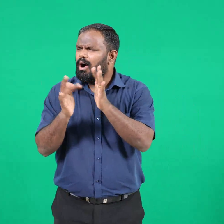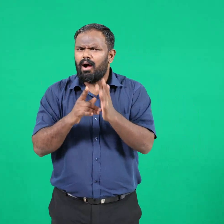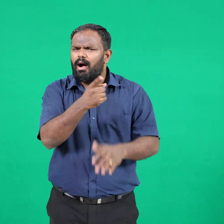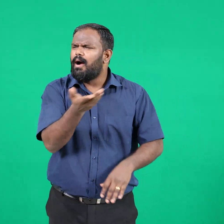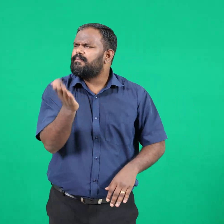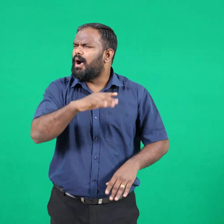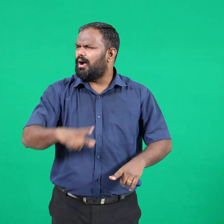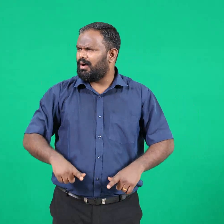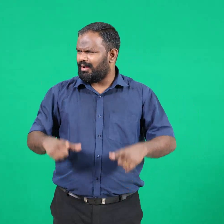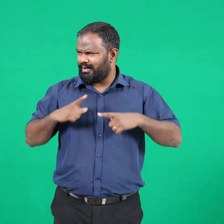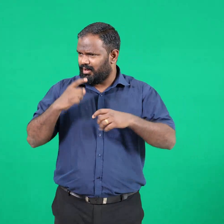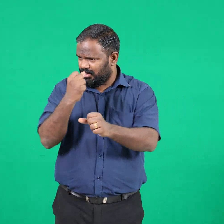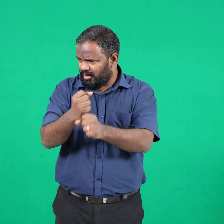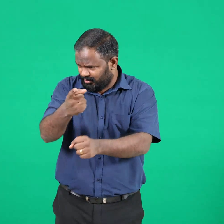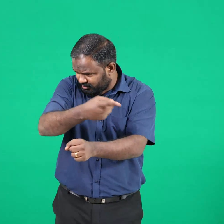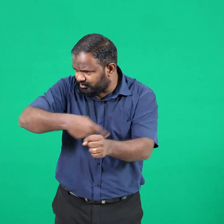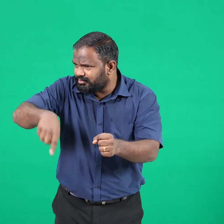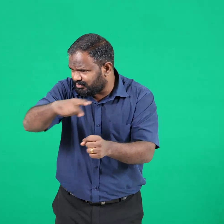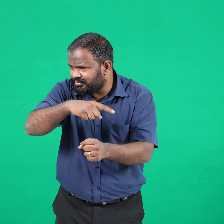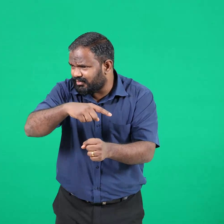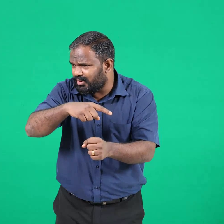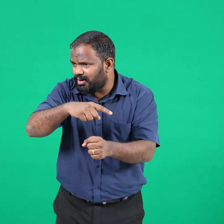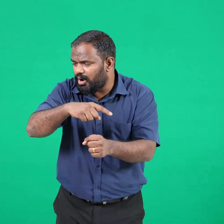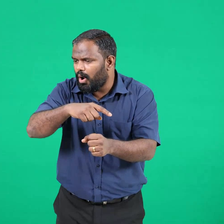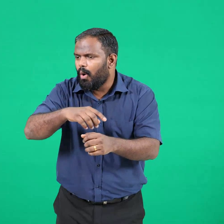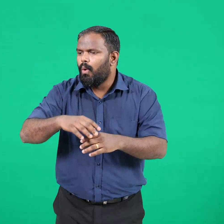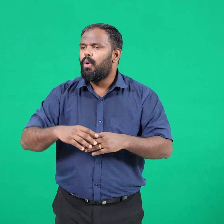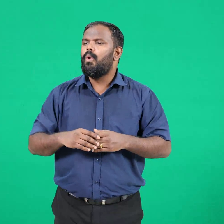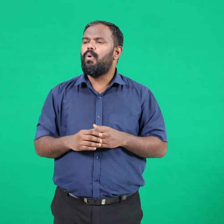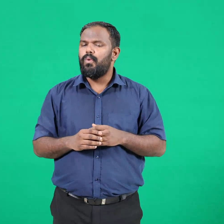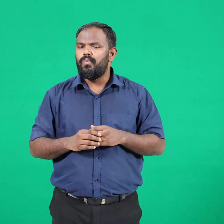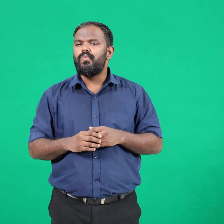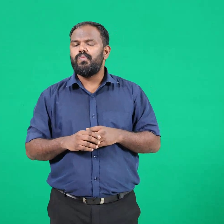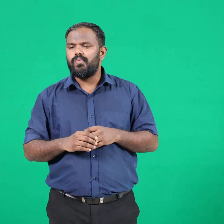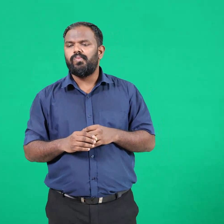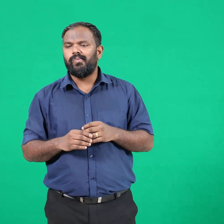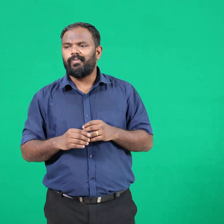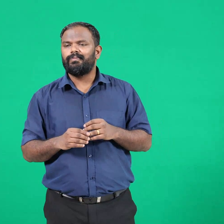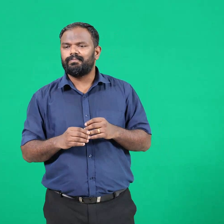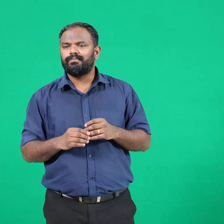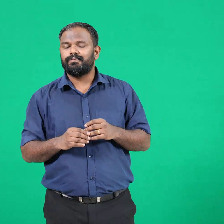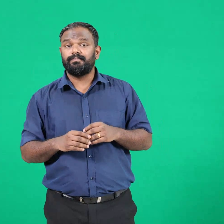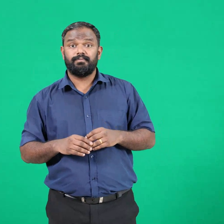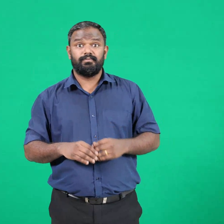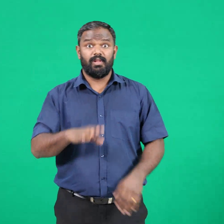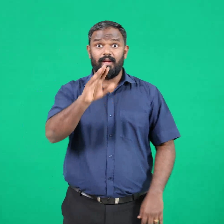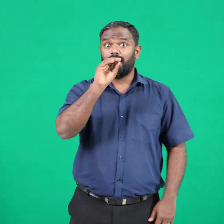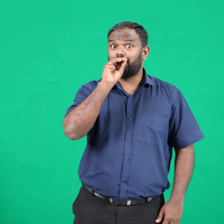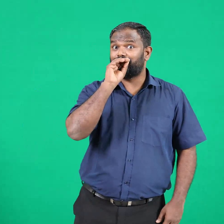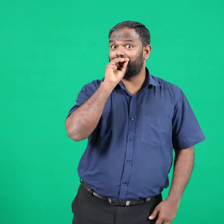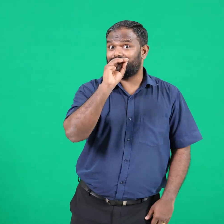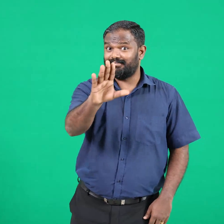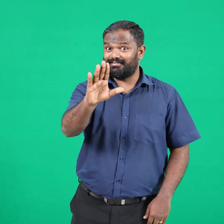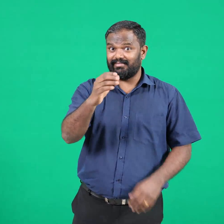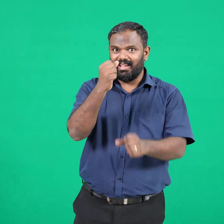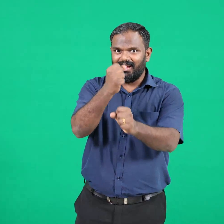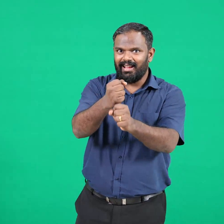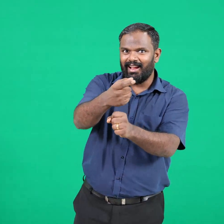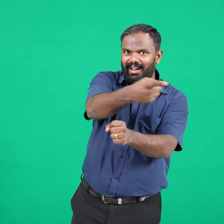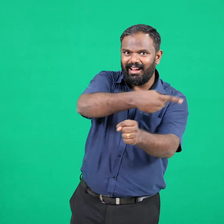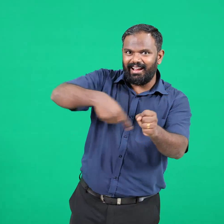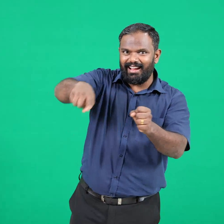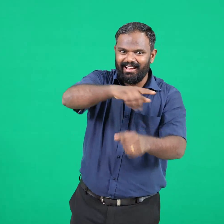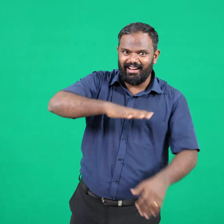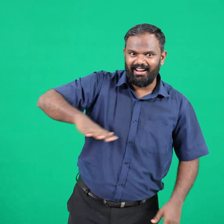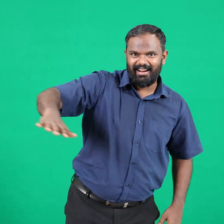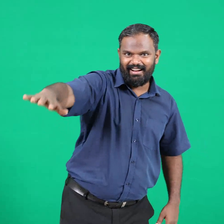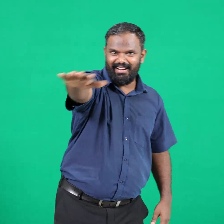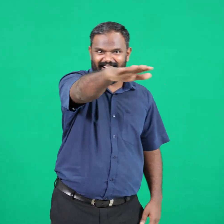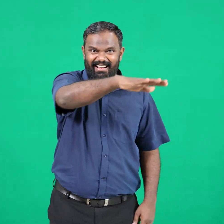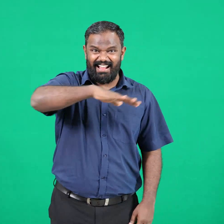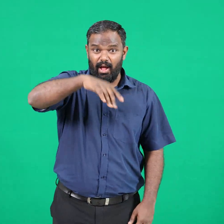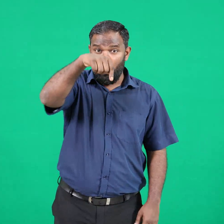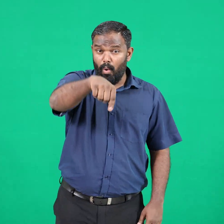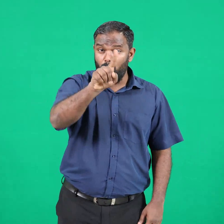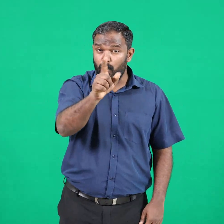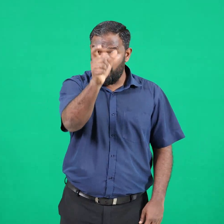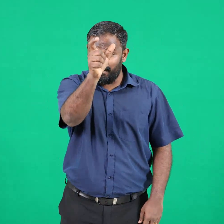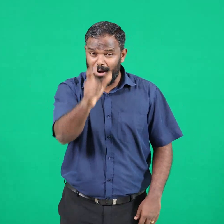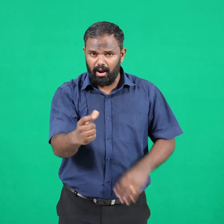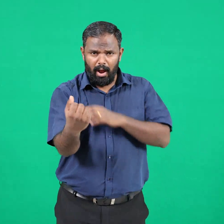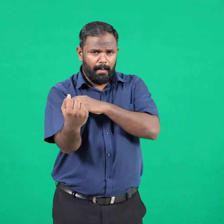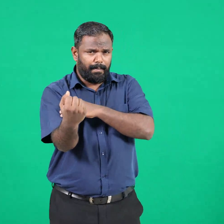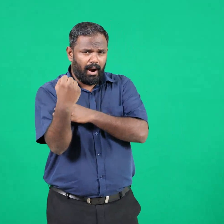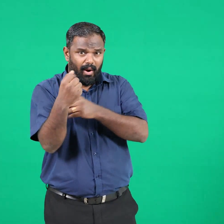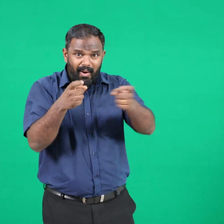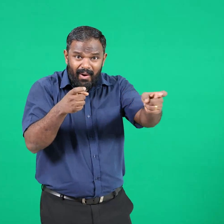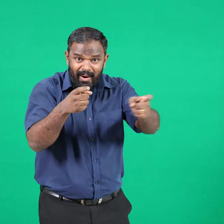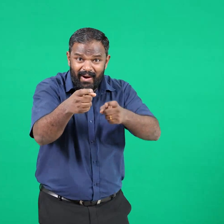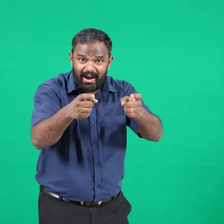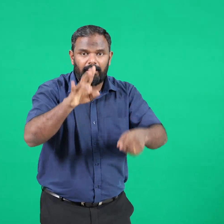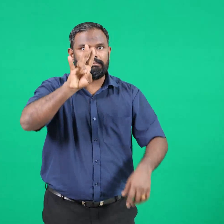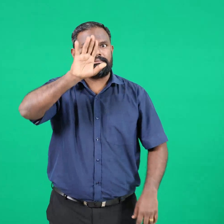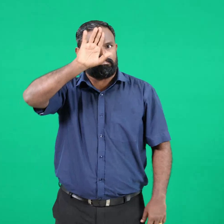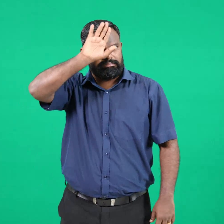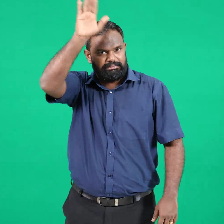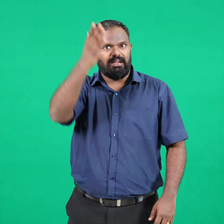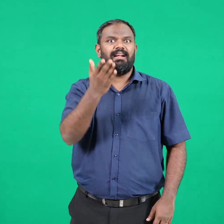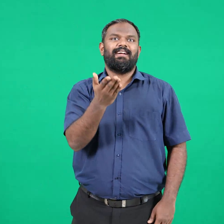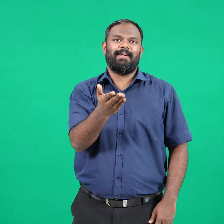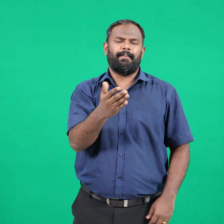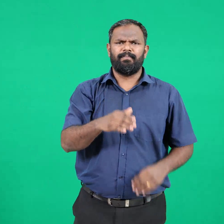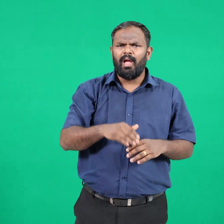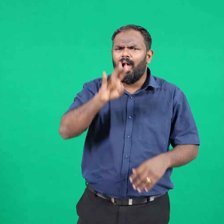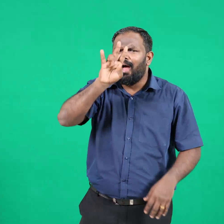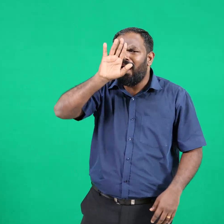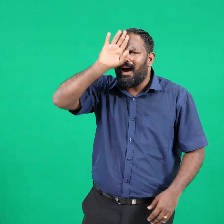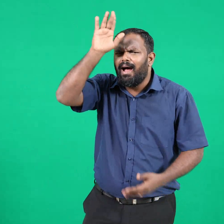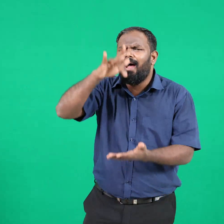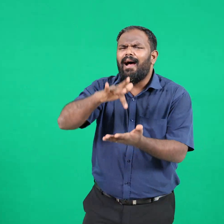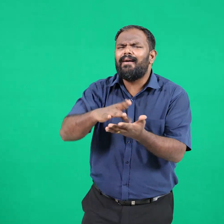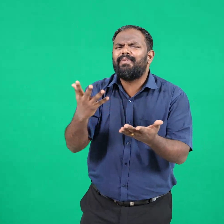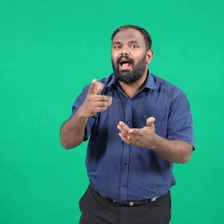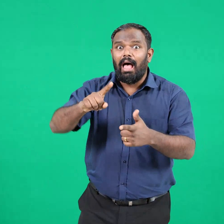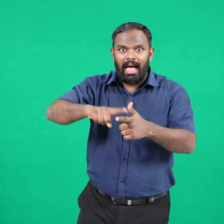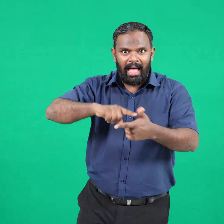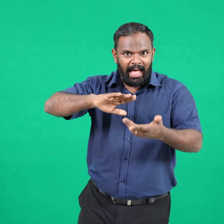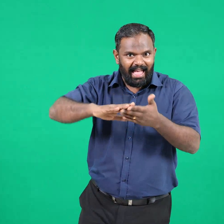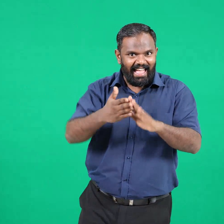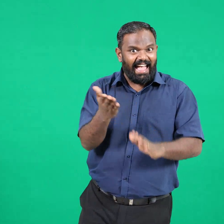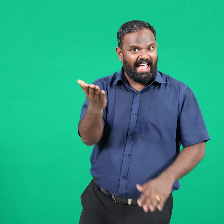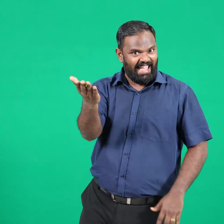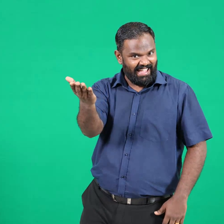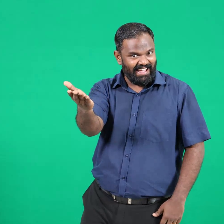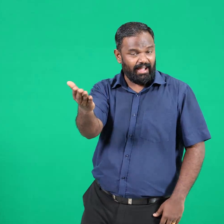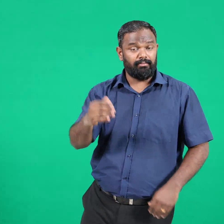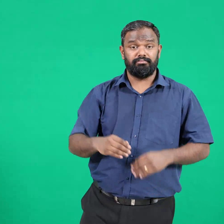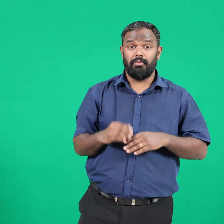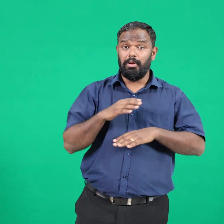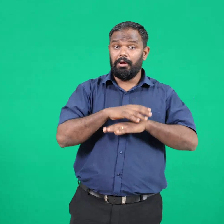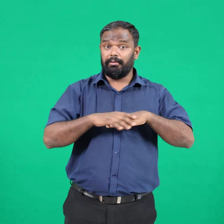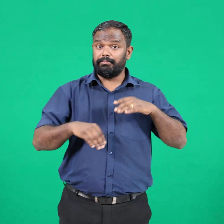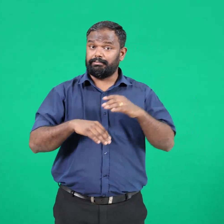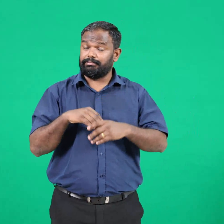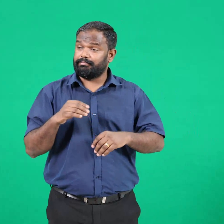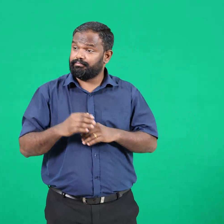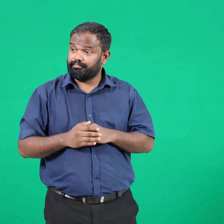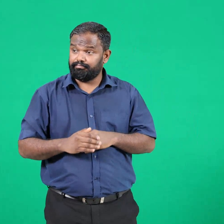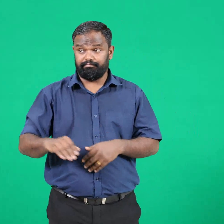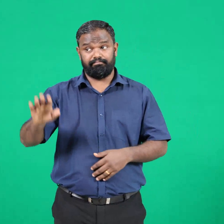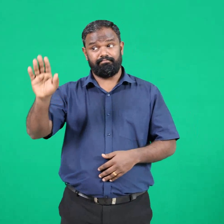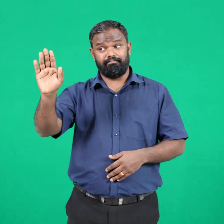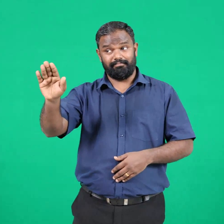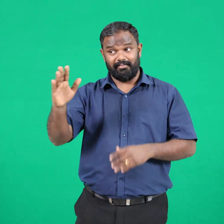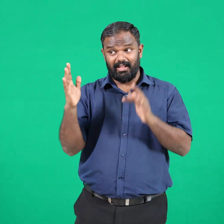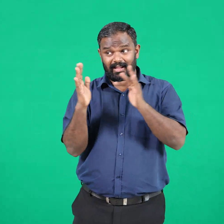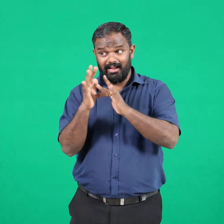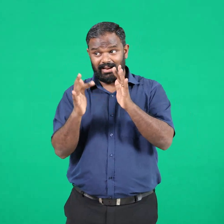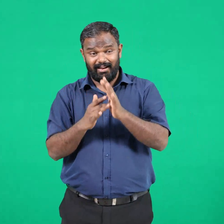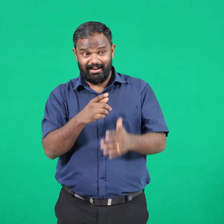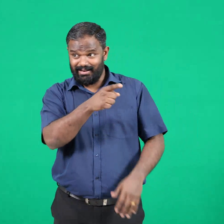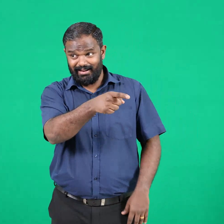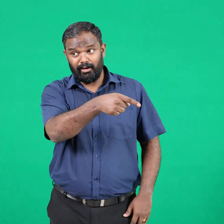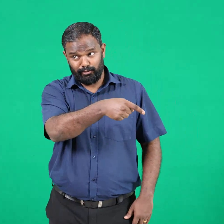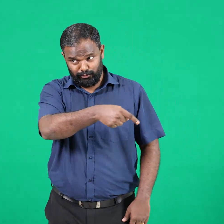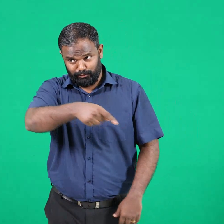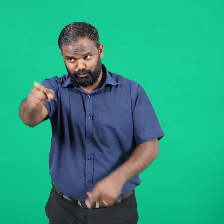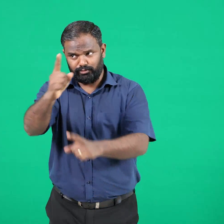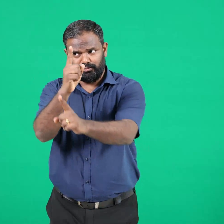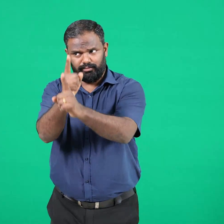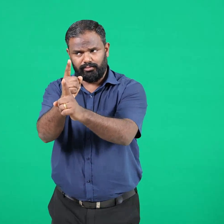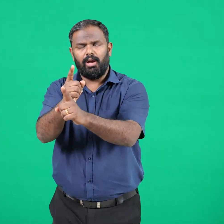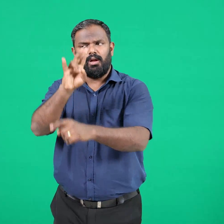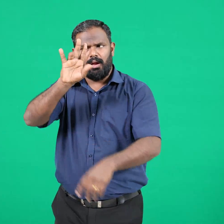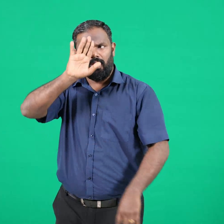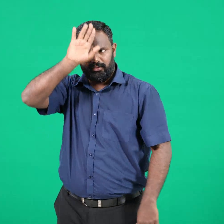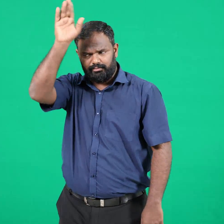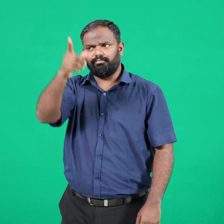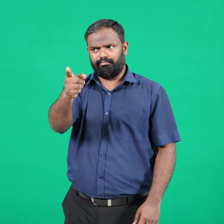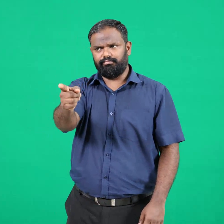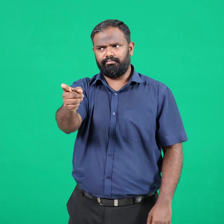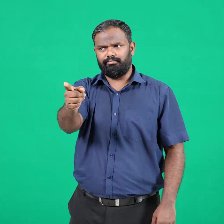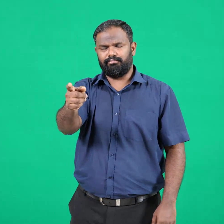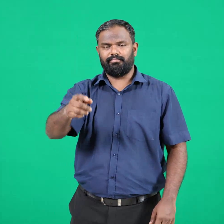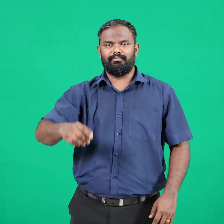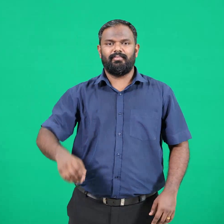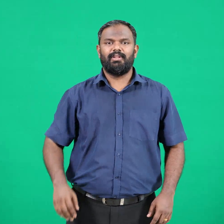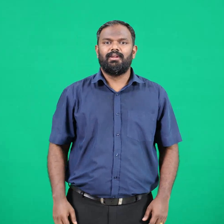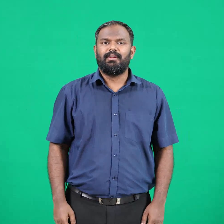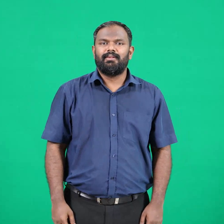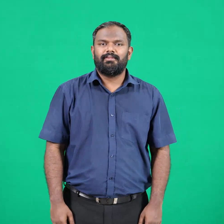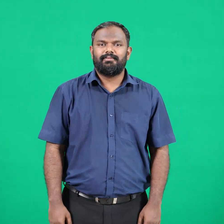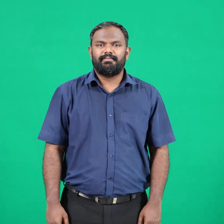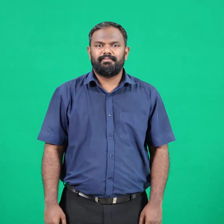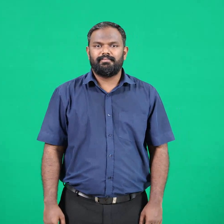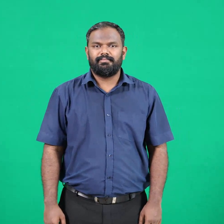And learning that Jesus was under Herod's jurisdiction, he sent Him to Herod, who himself was in Jerusalem at that time.